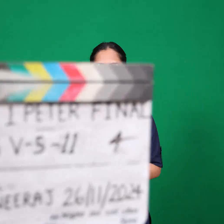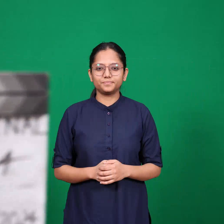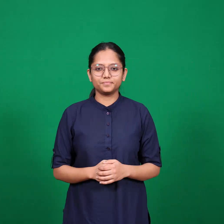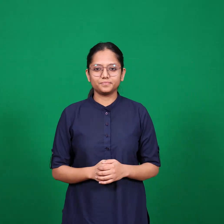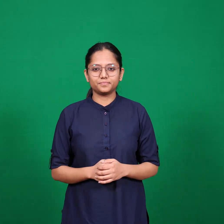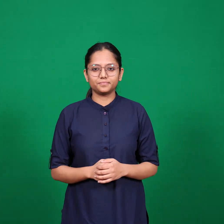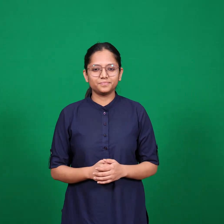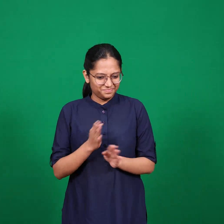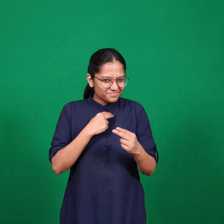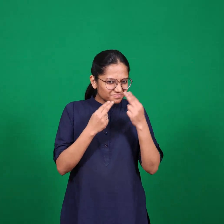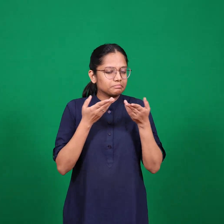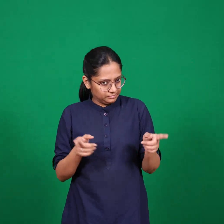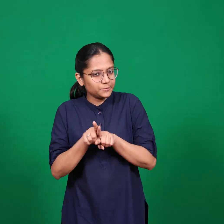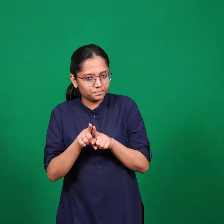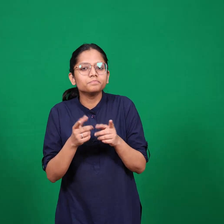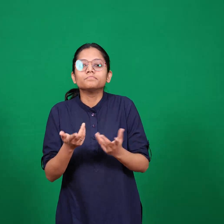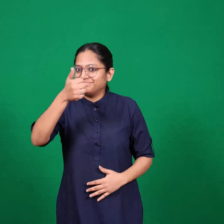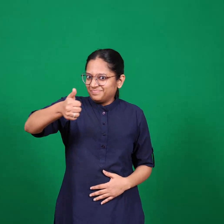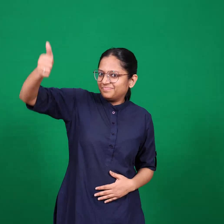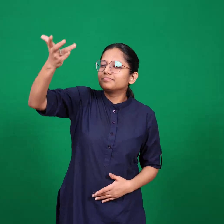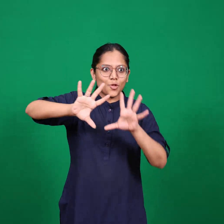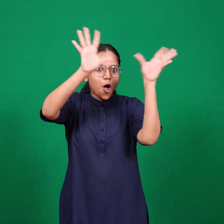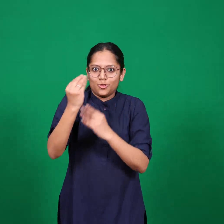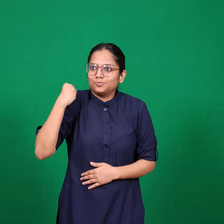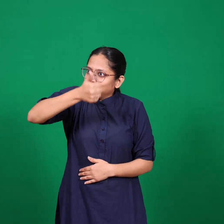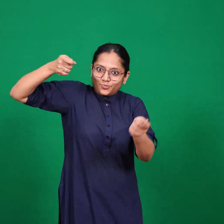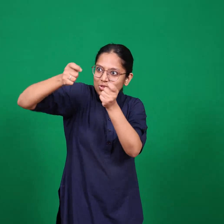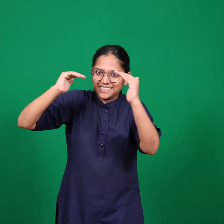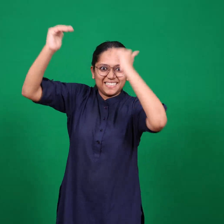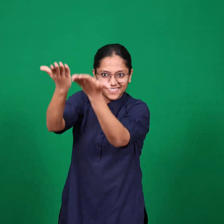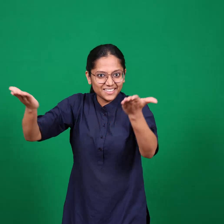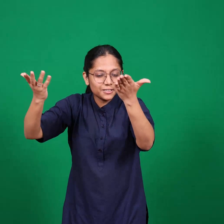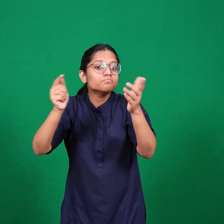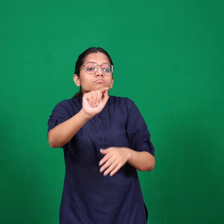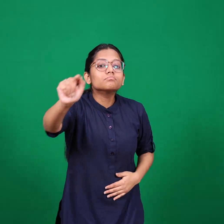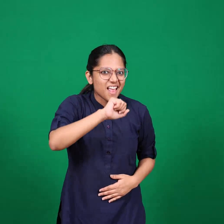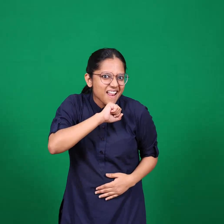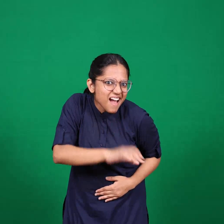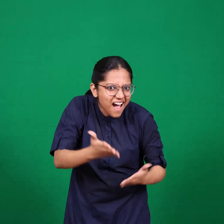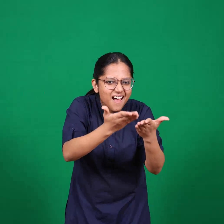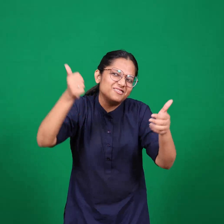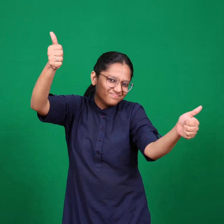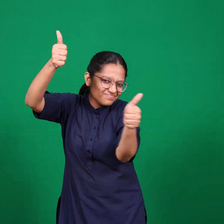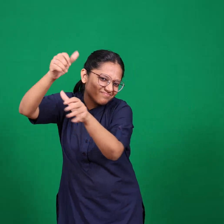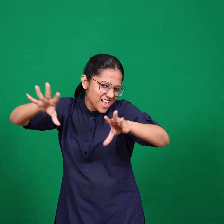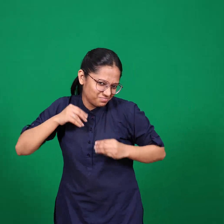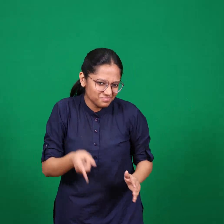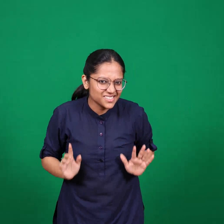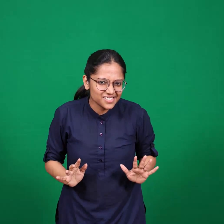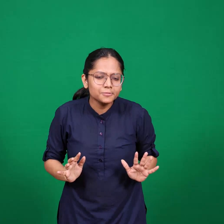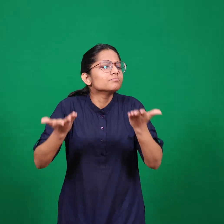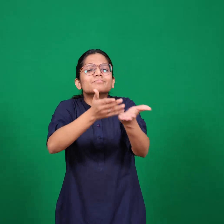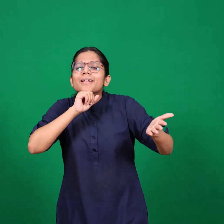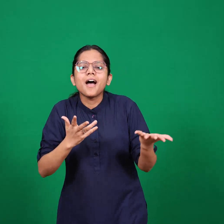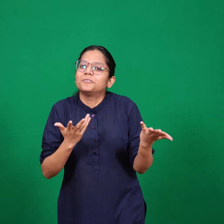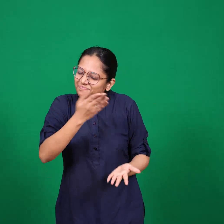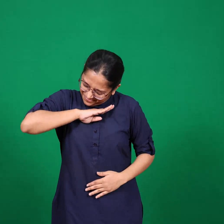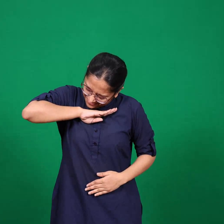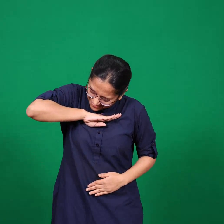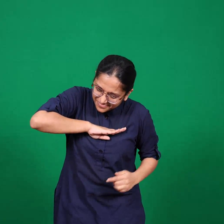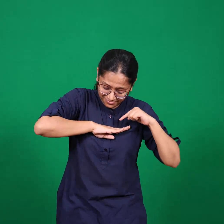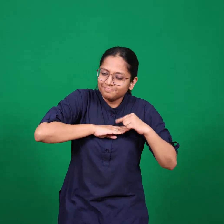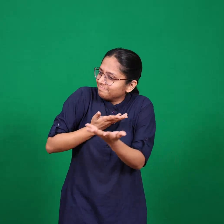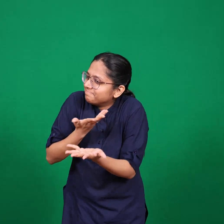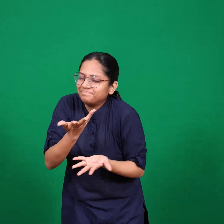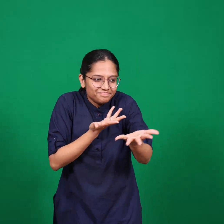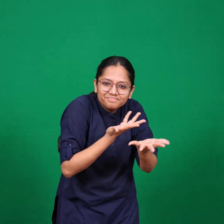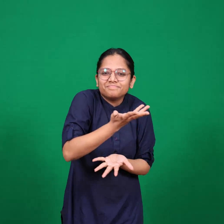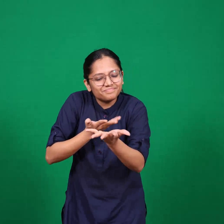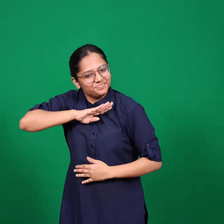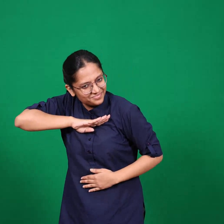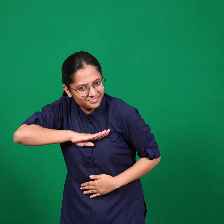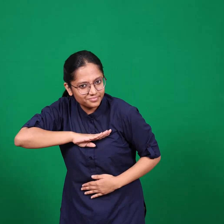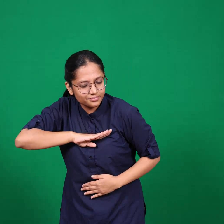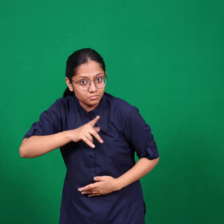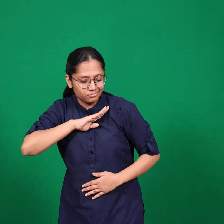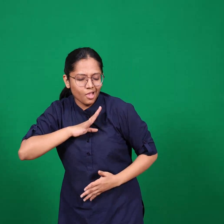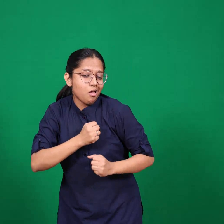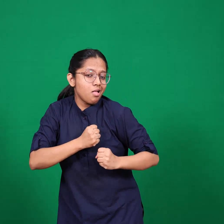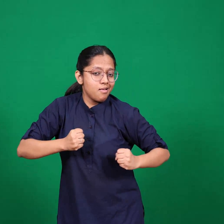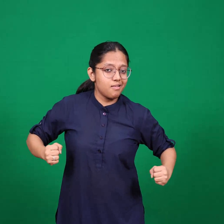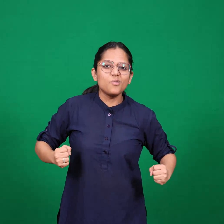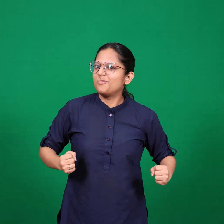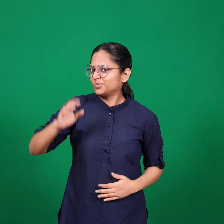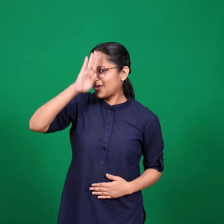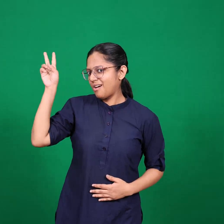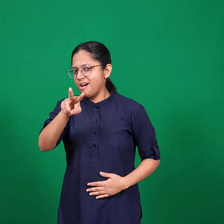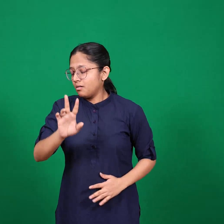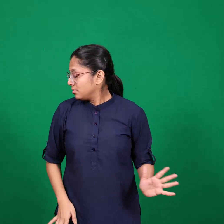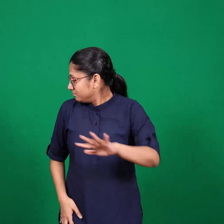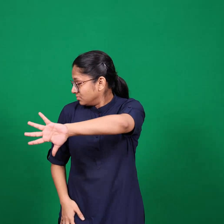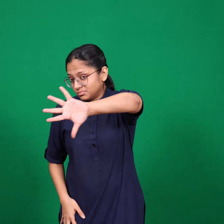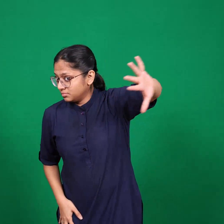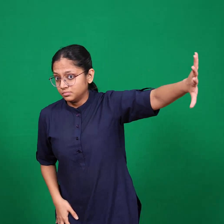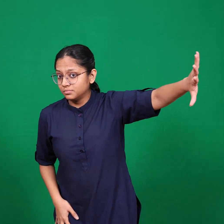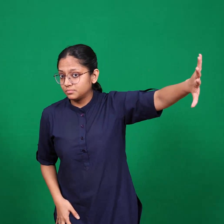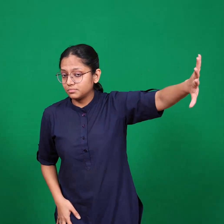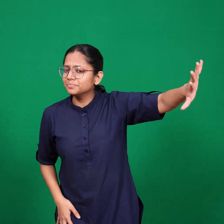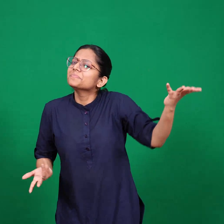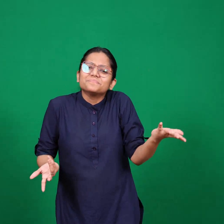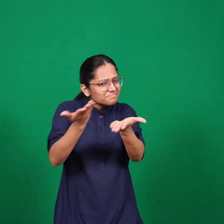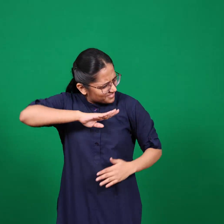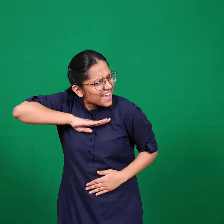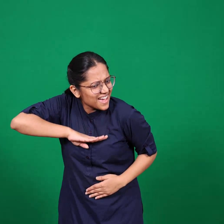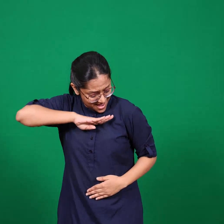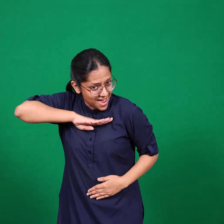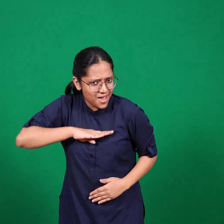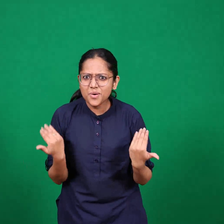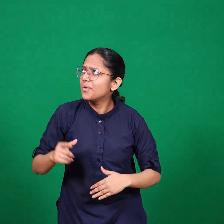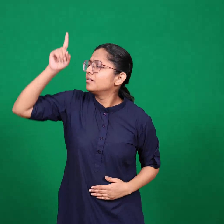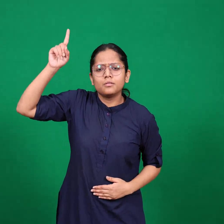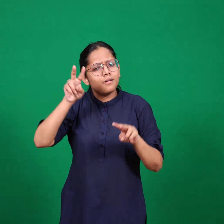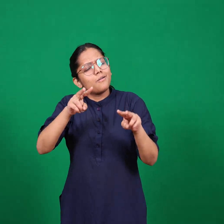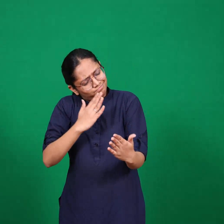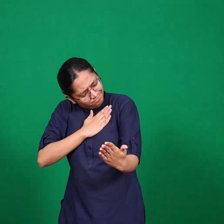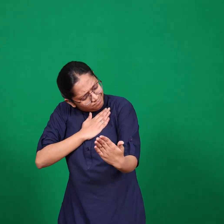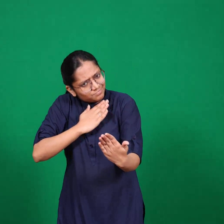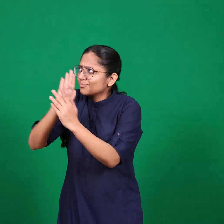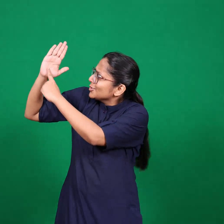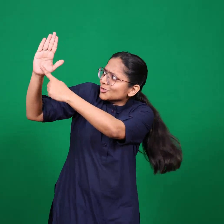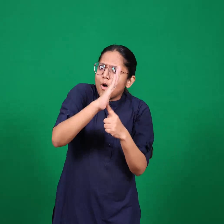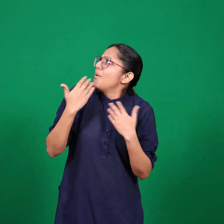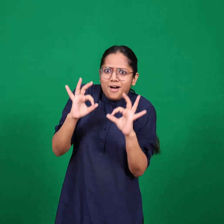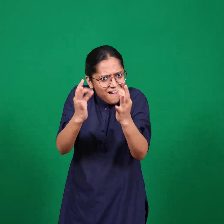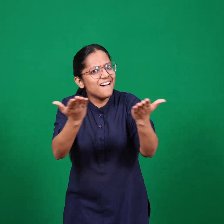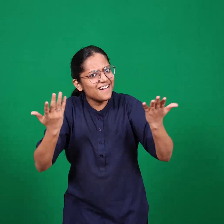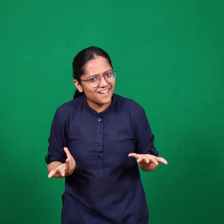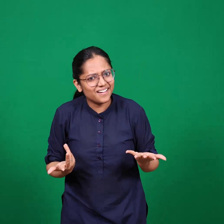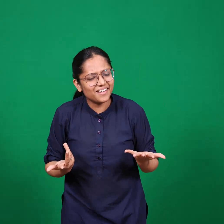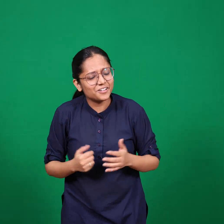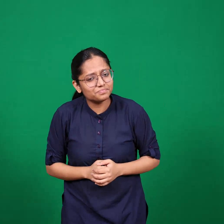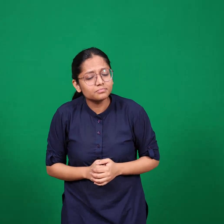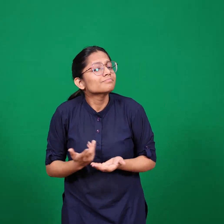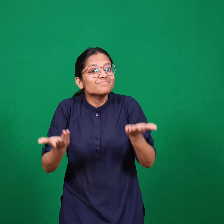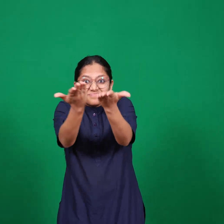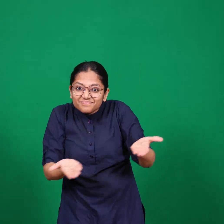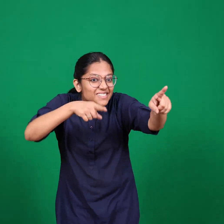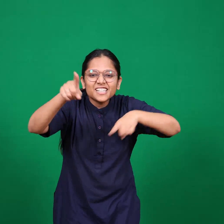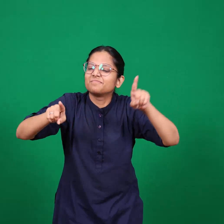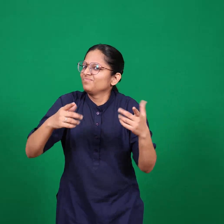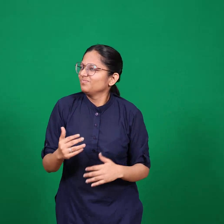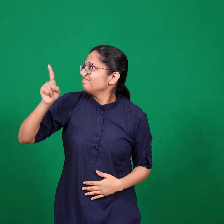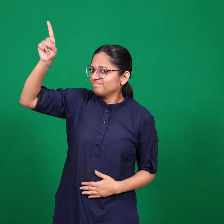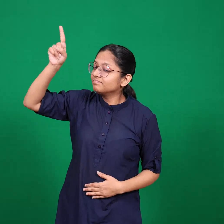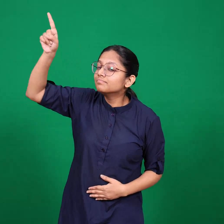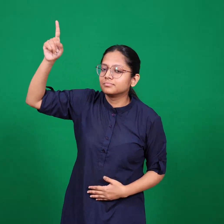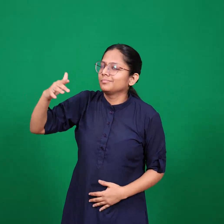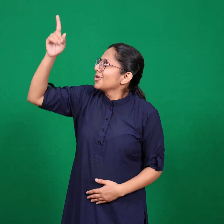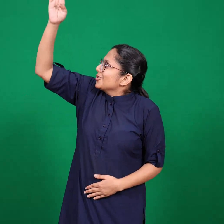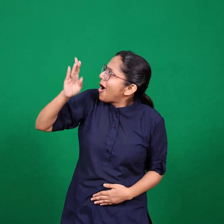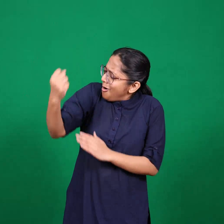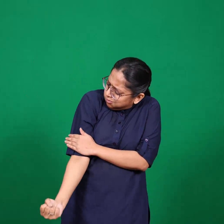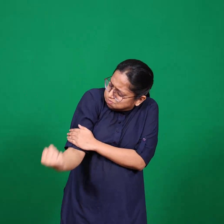Young men, in the same way, submit yourselves to your elders. And all of you, clothe yourselves with humility toward one another, because, "God opposes the proud, but gives grace to the humble."